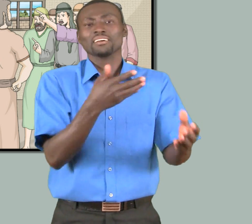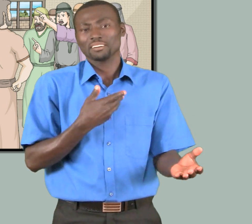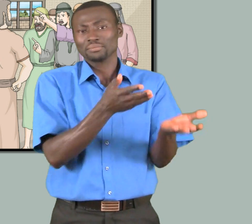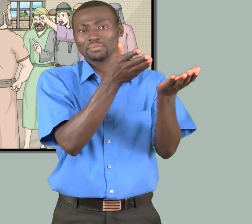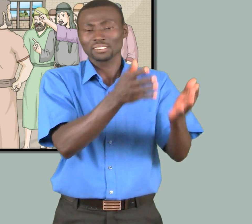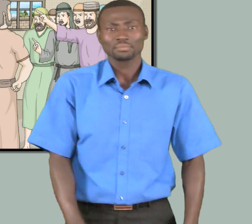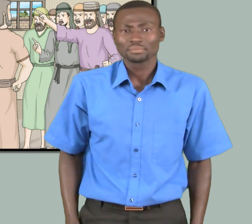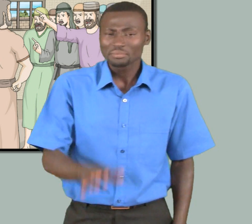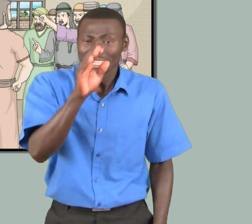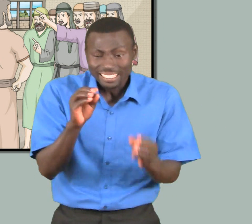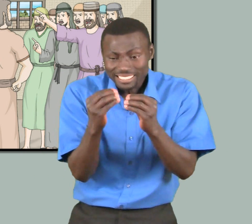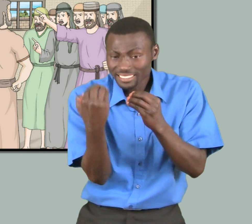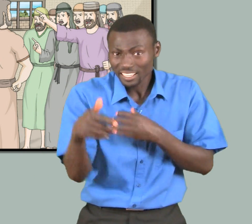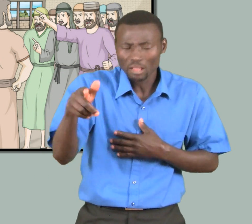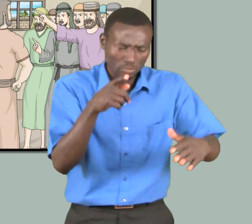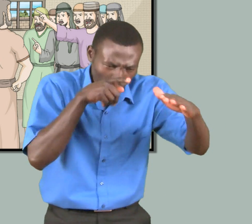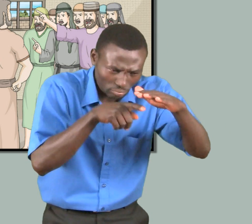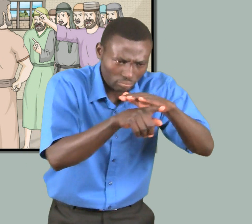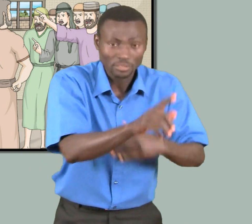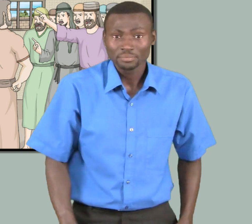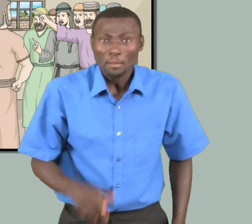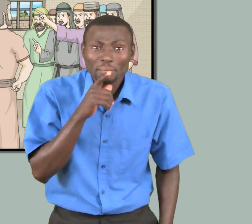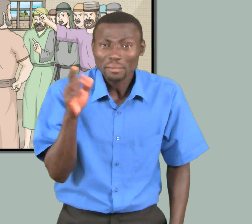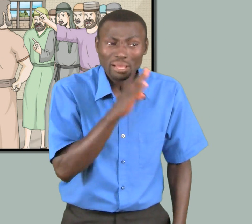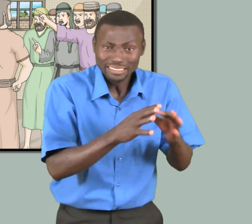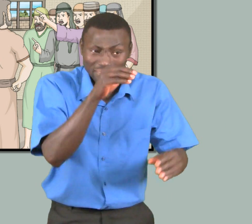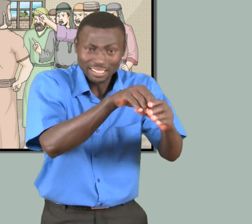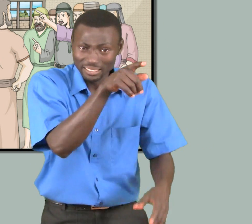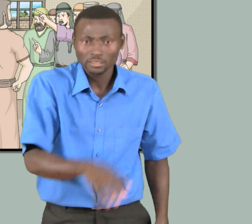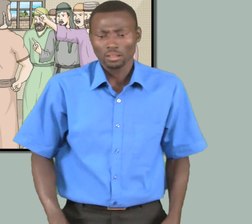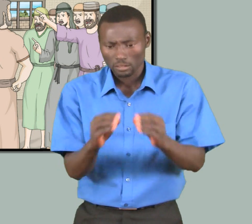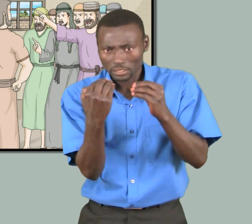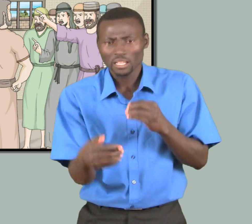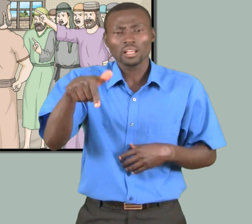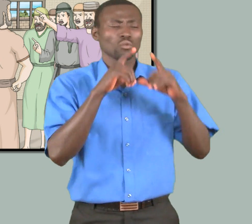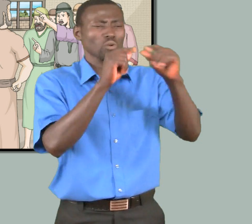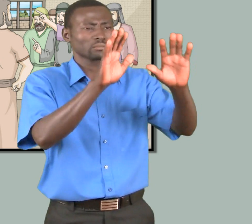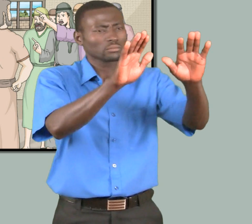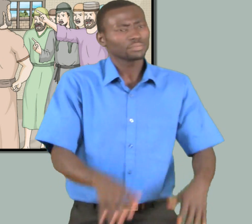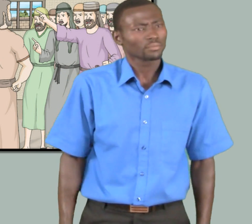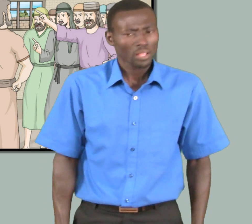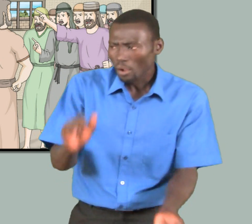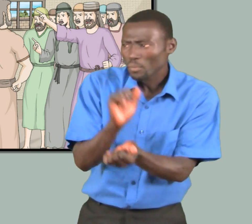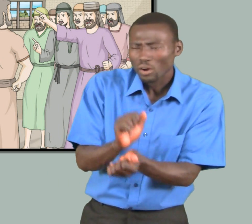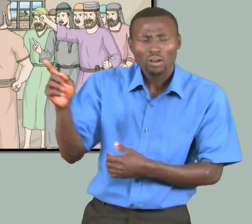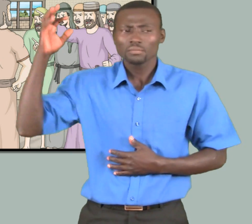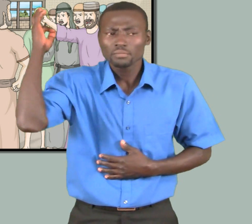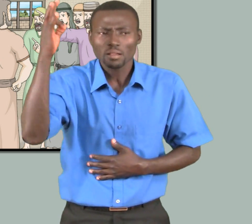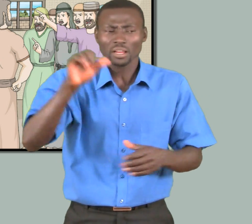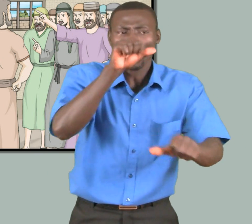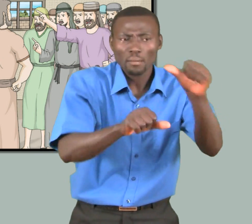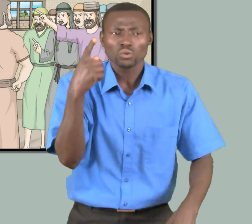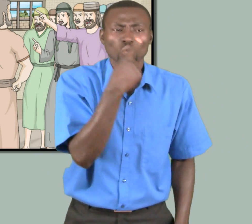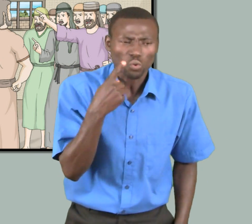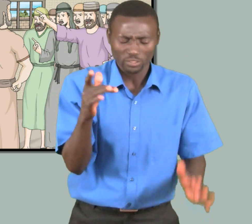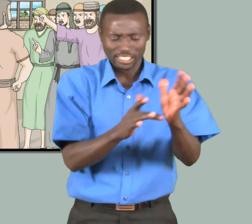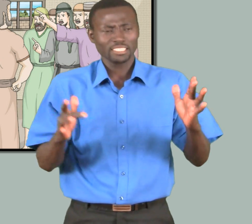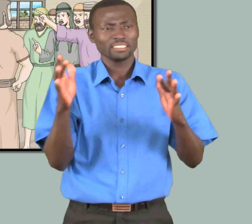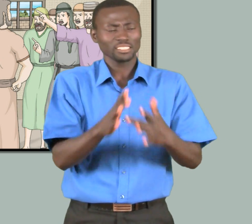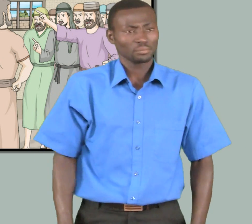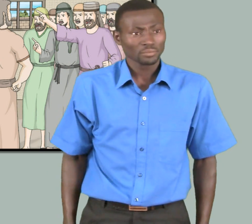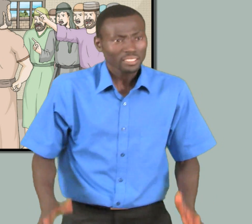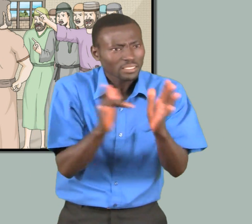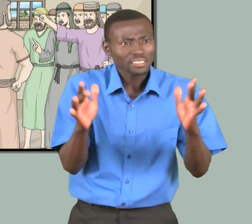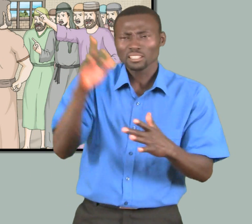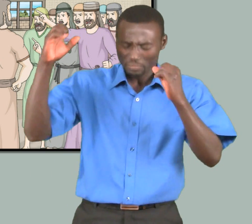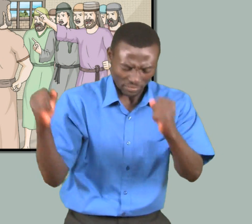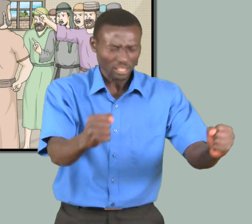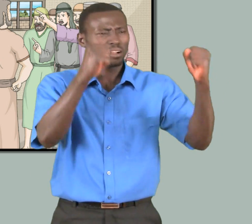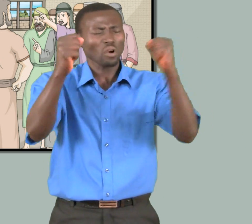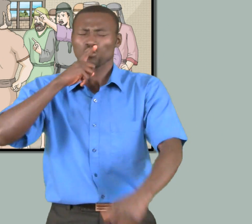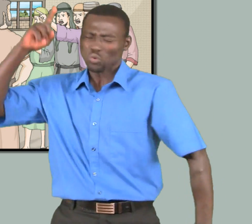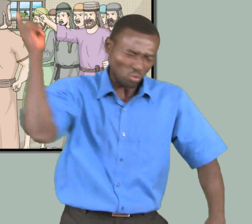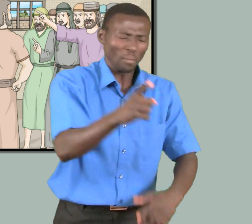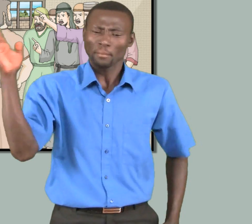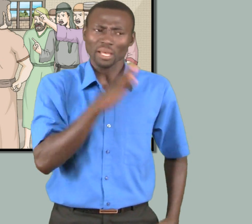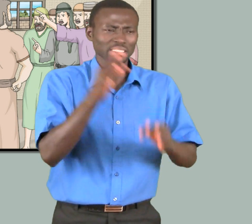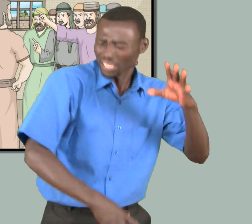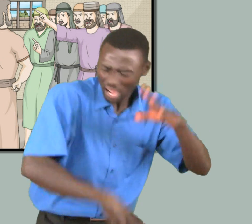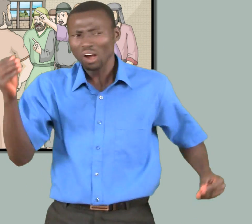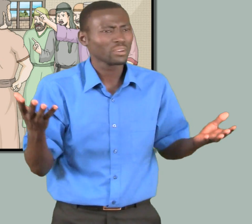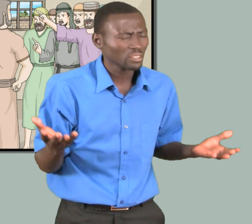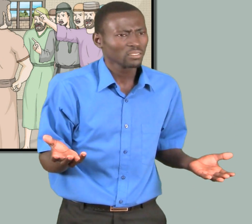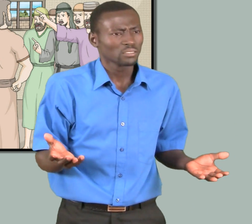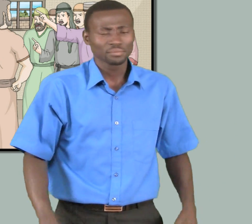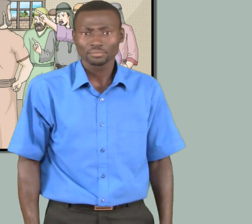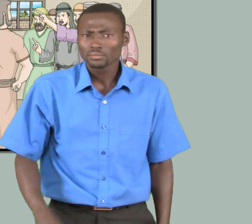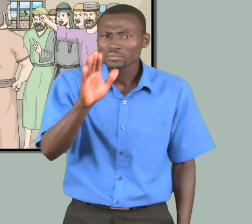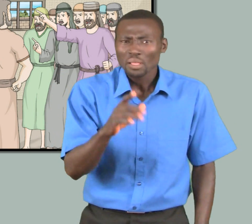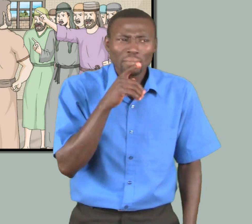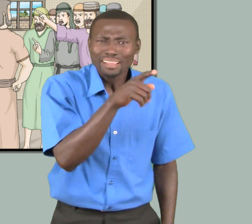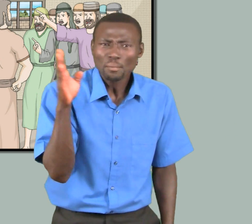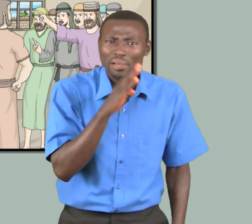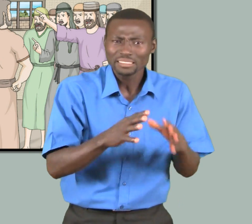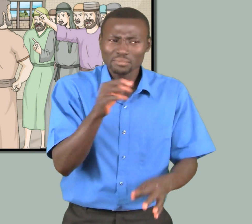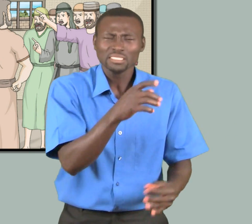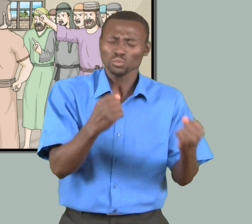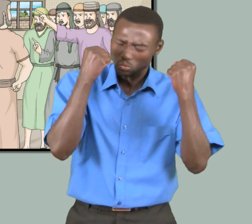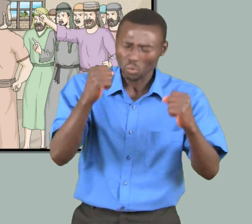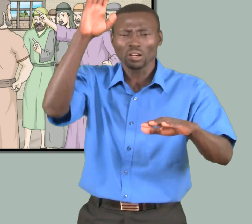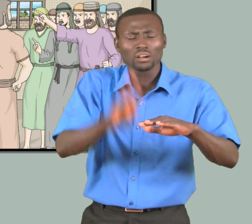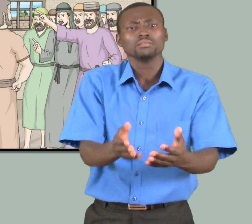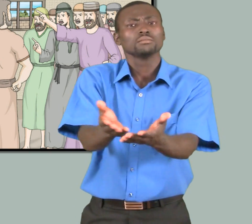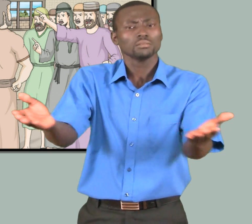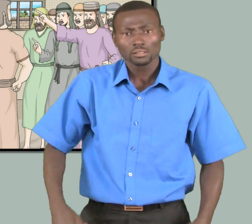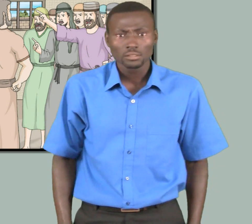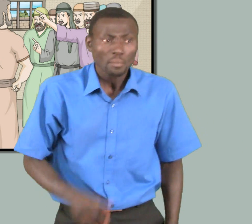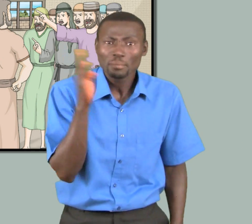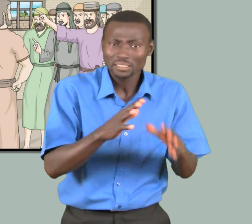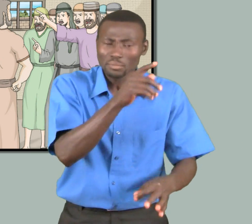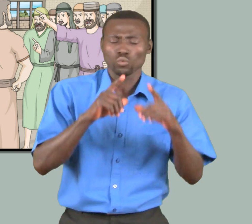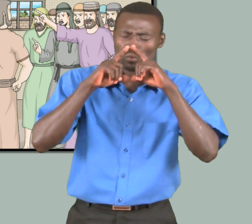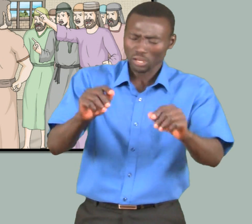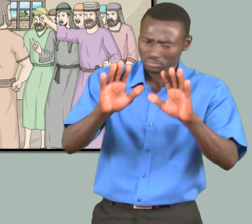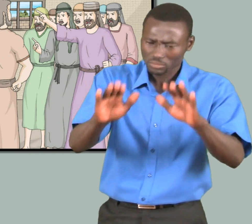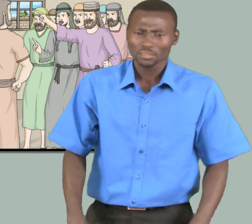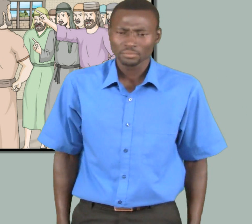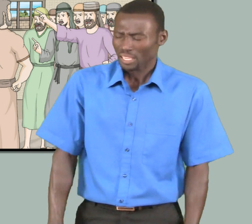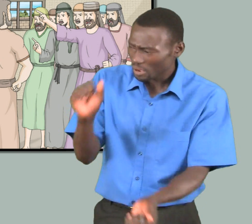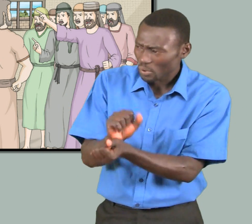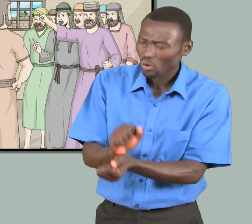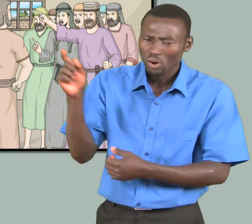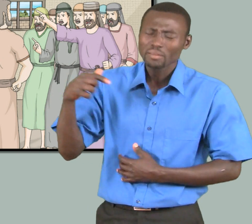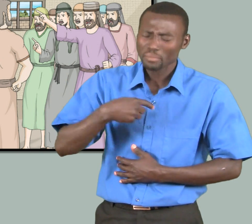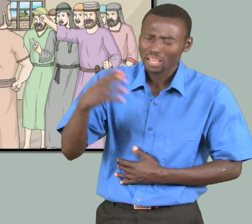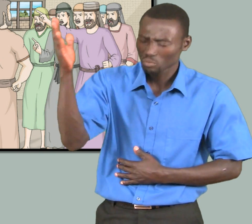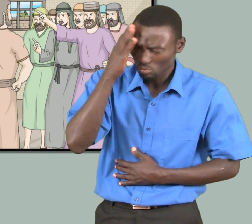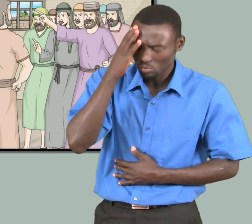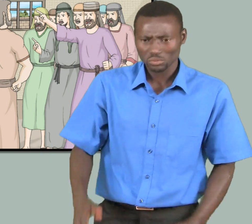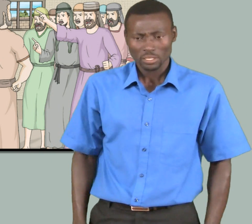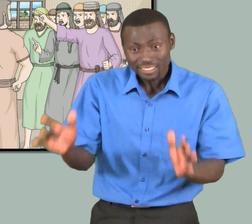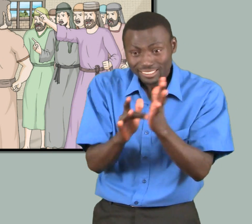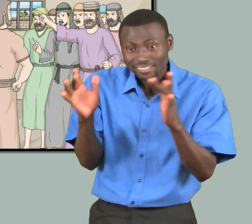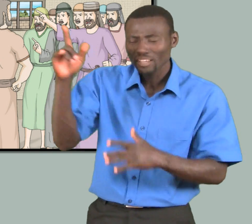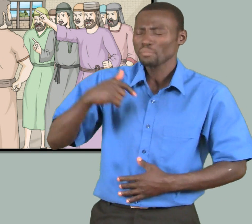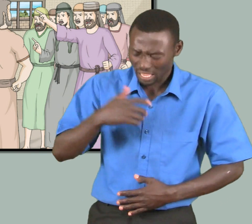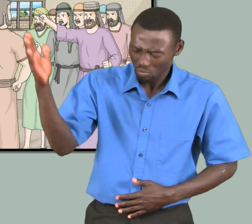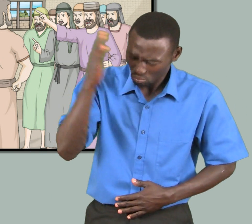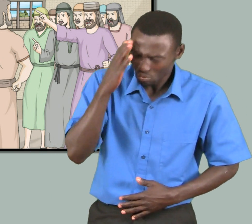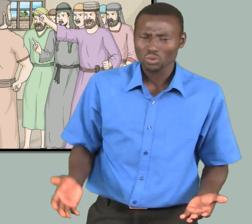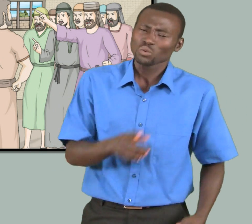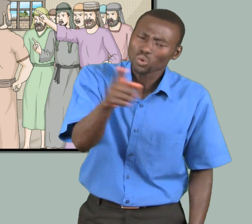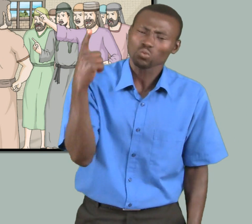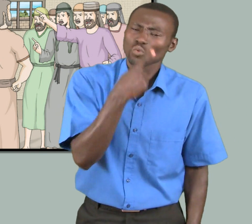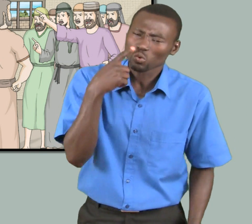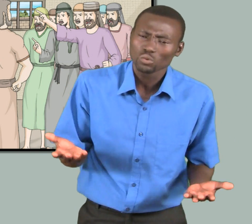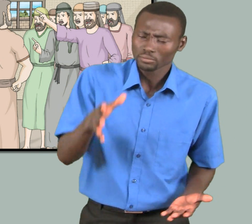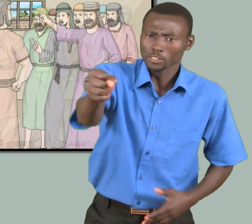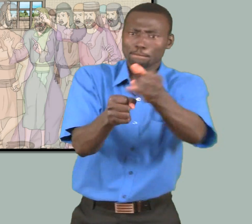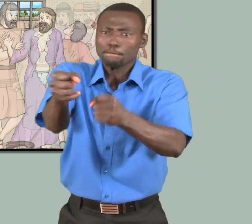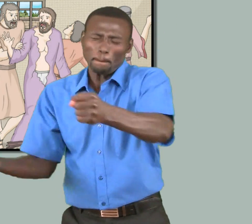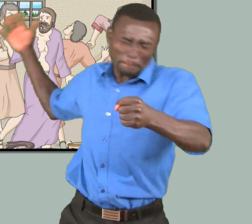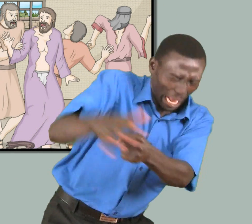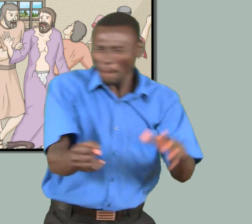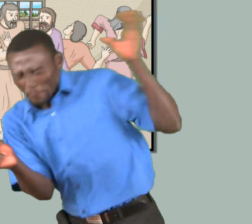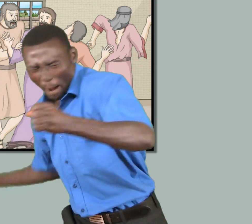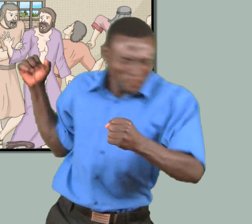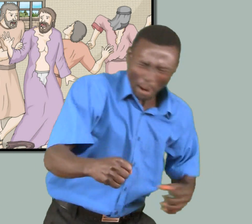Eventually, one of the evil spirits answered them, “Jesus I know, and I know about Paul, but who are you?”